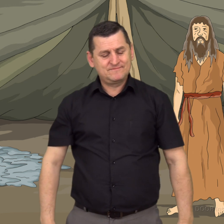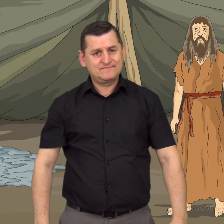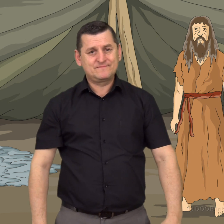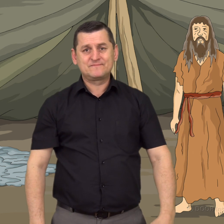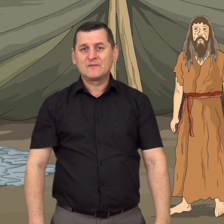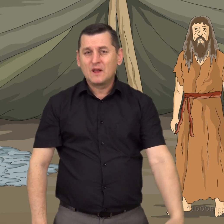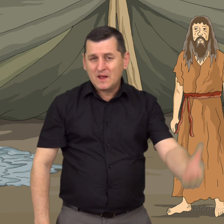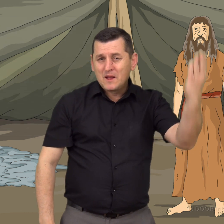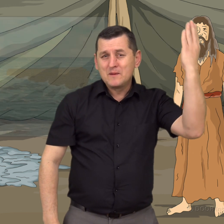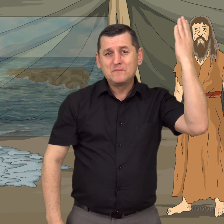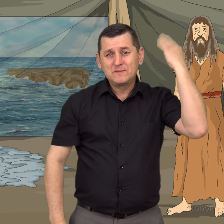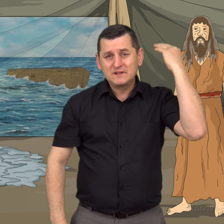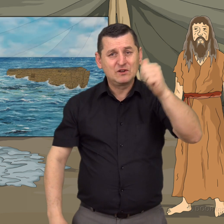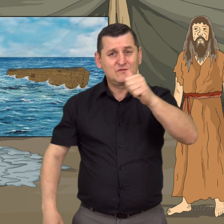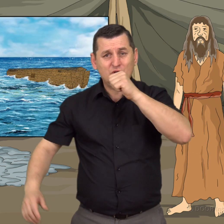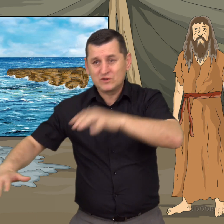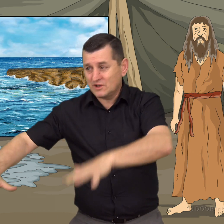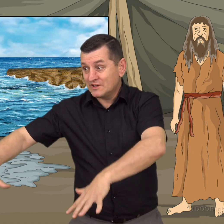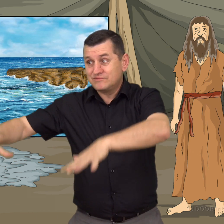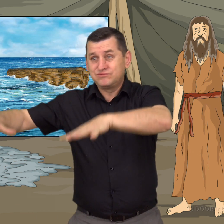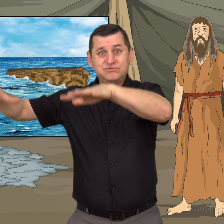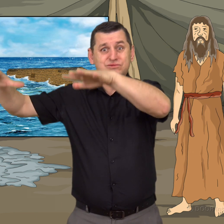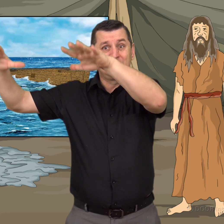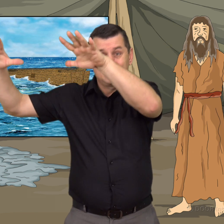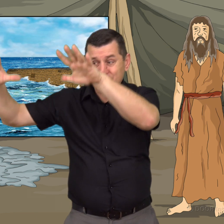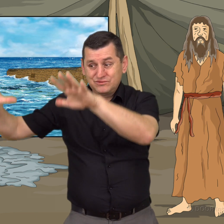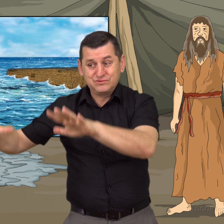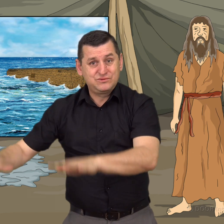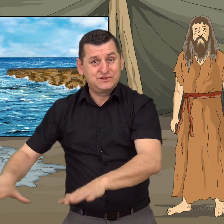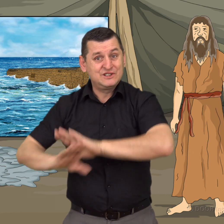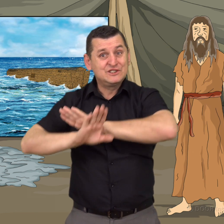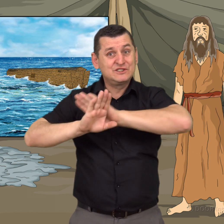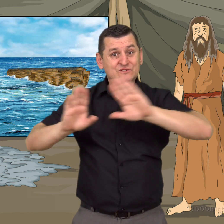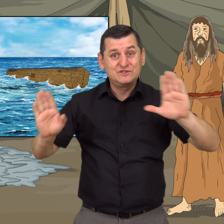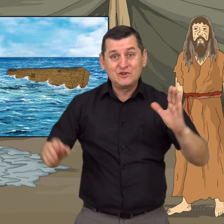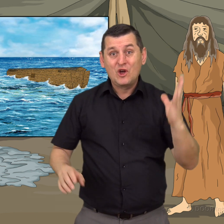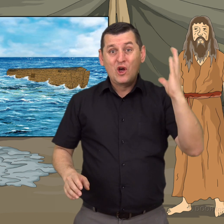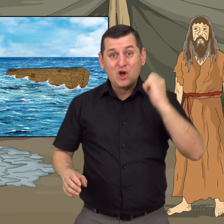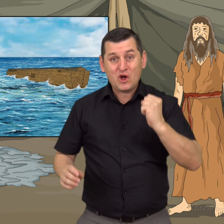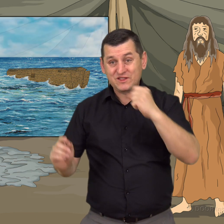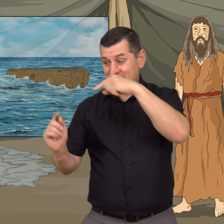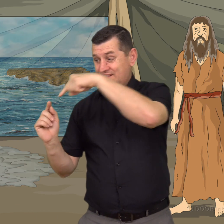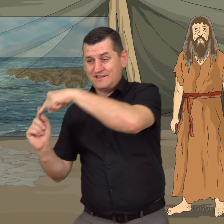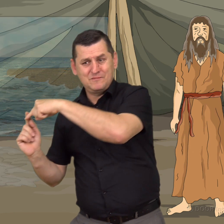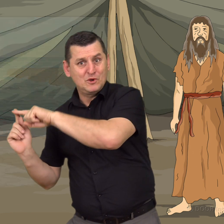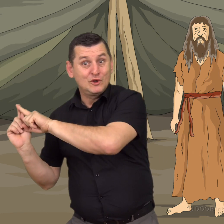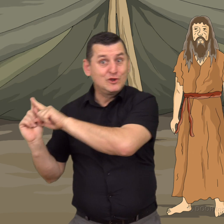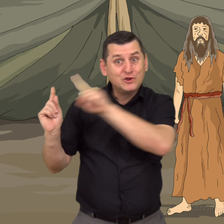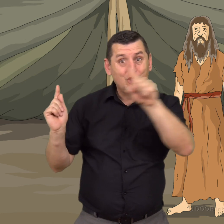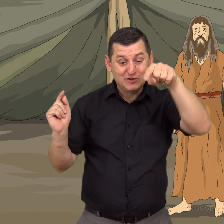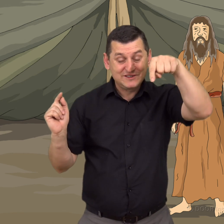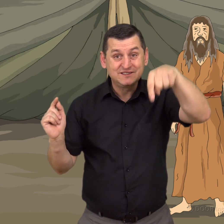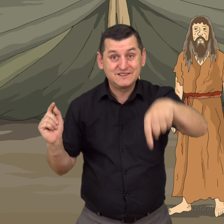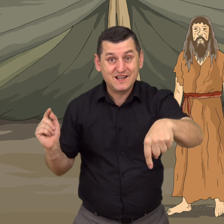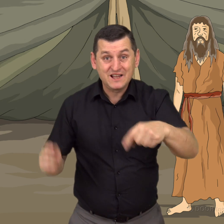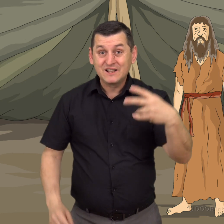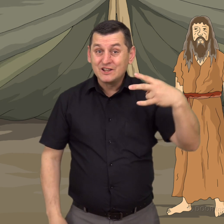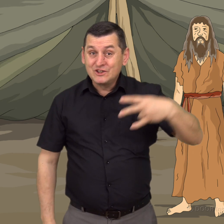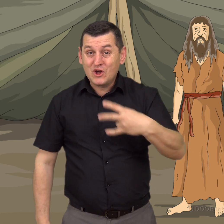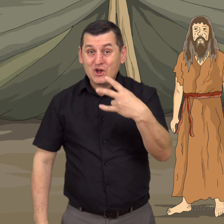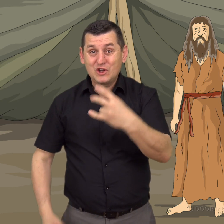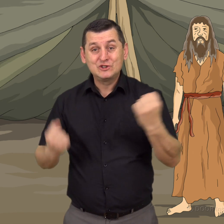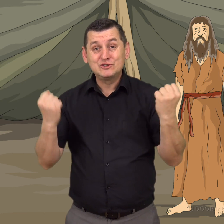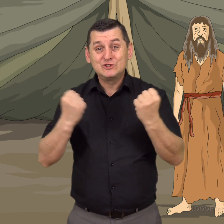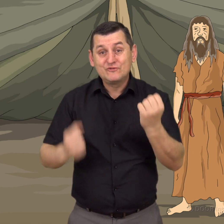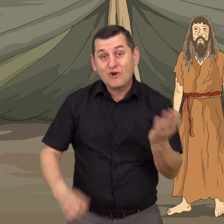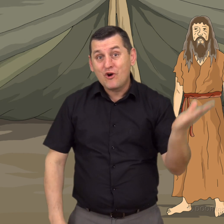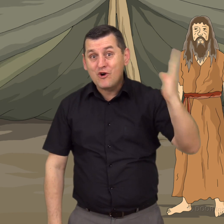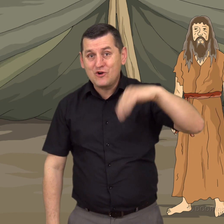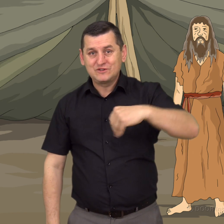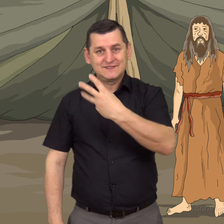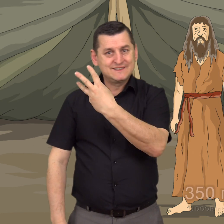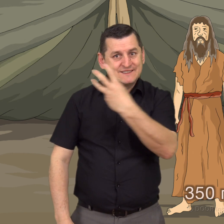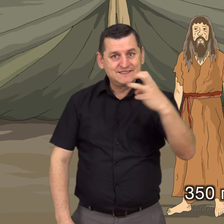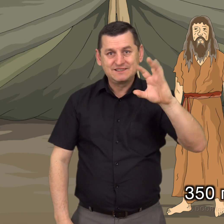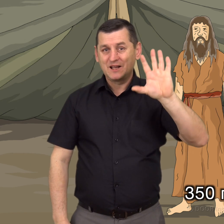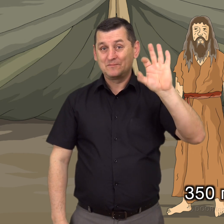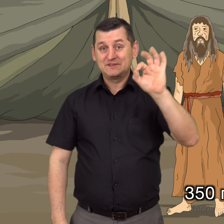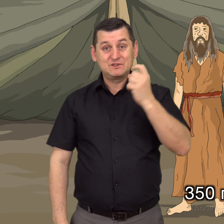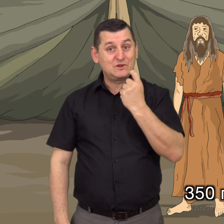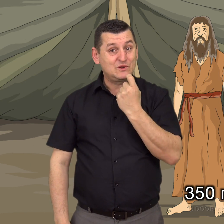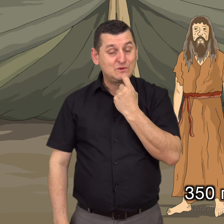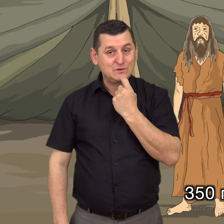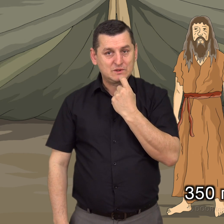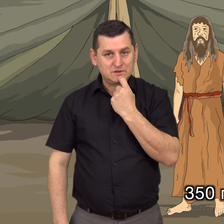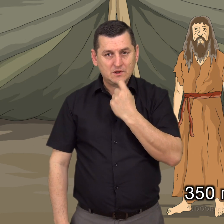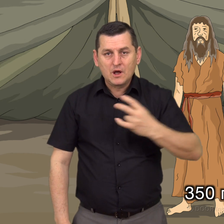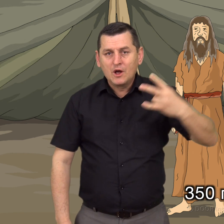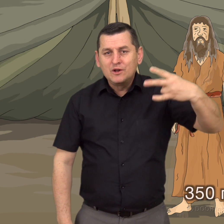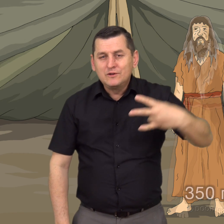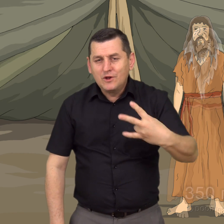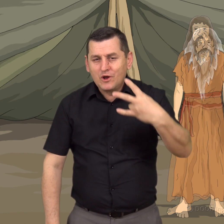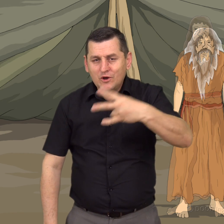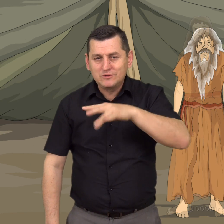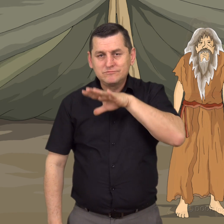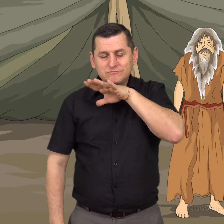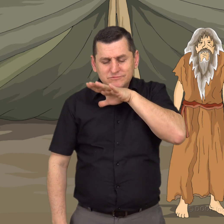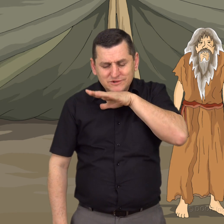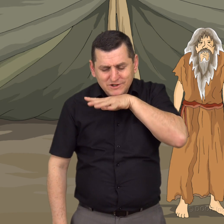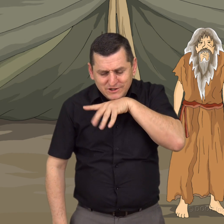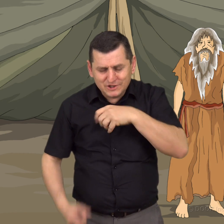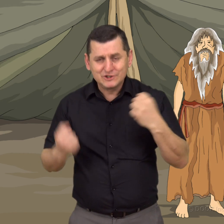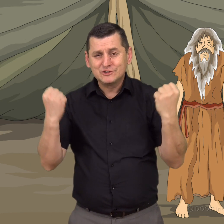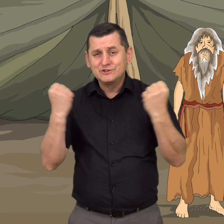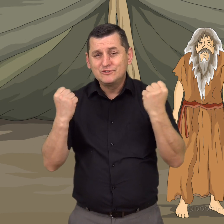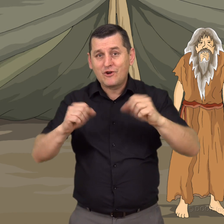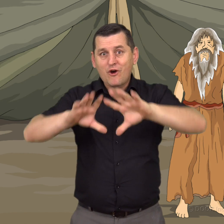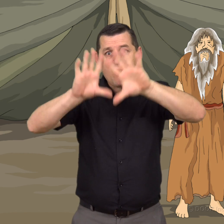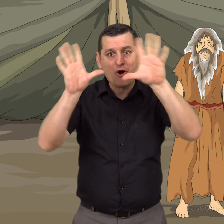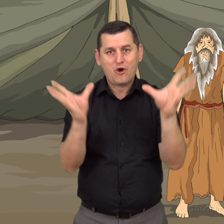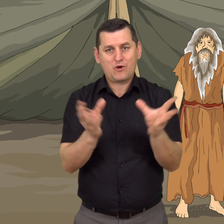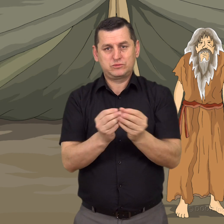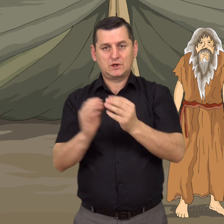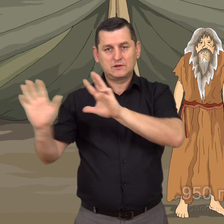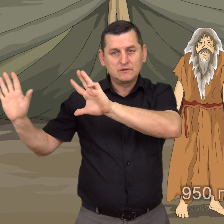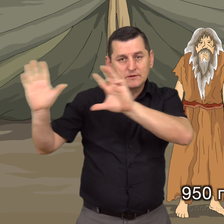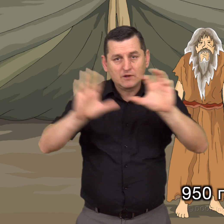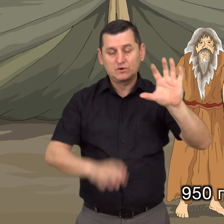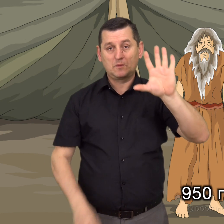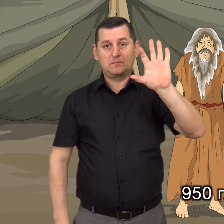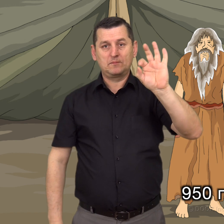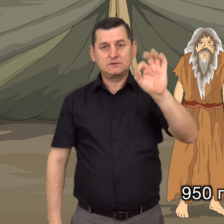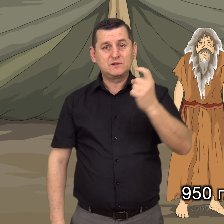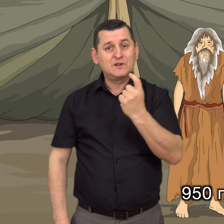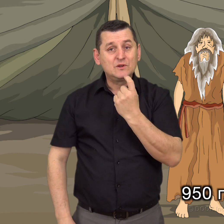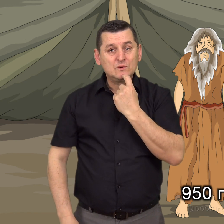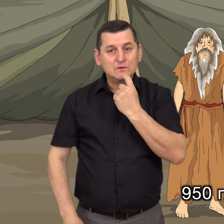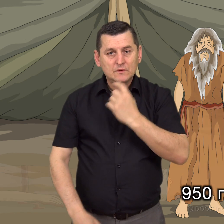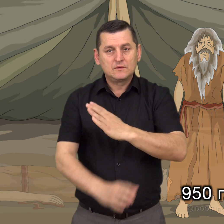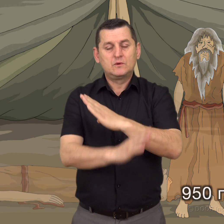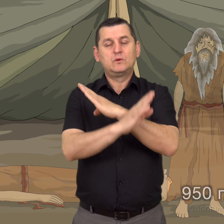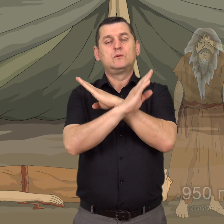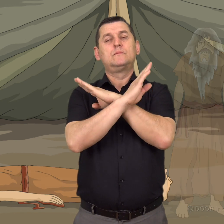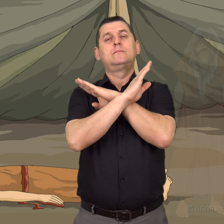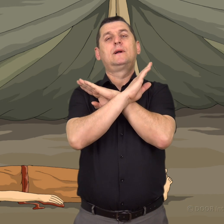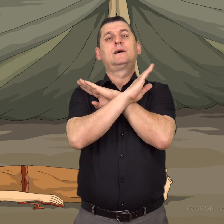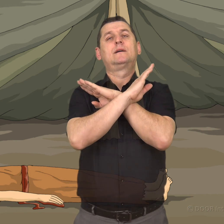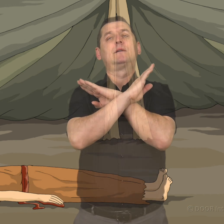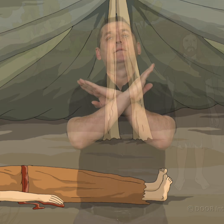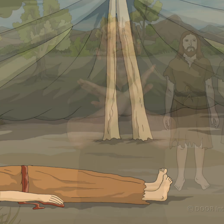After the flood, Noah lived 350 years. All these are the clans of Noah’s sons, according to their generations and nations.